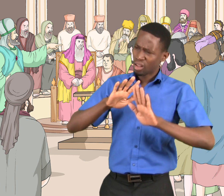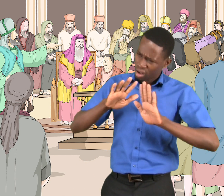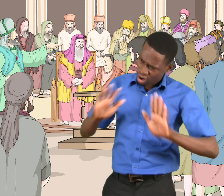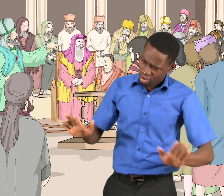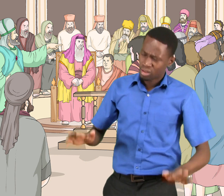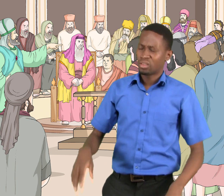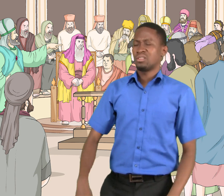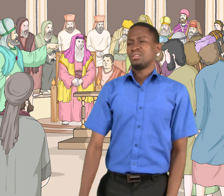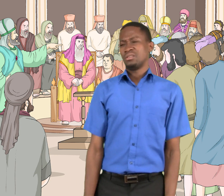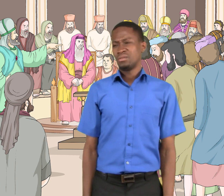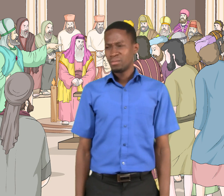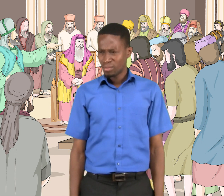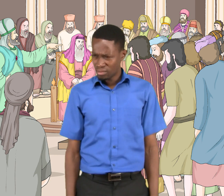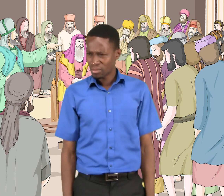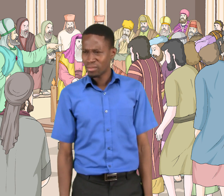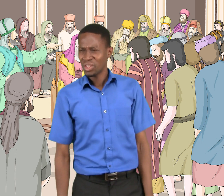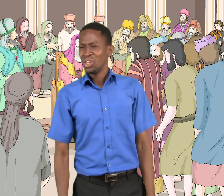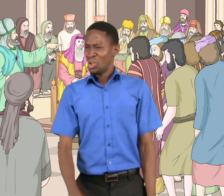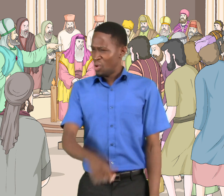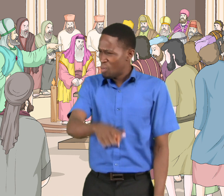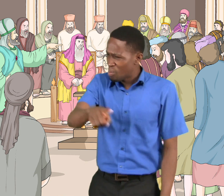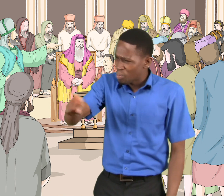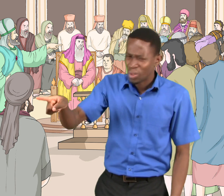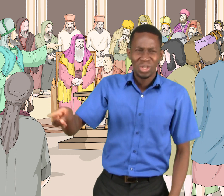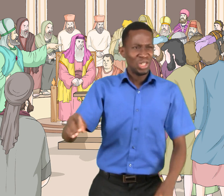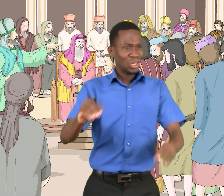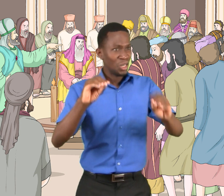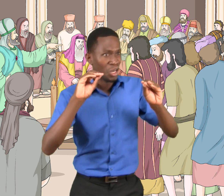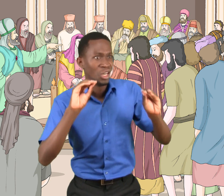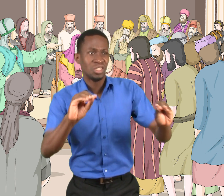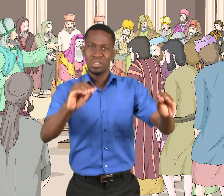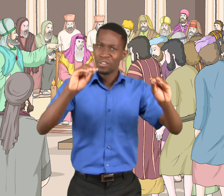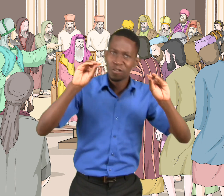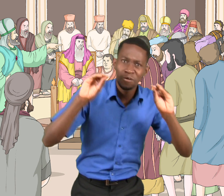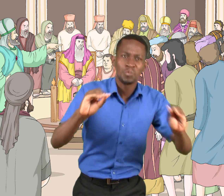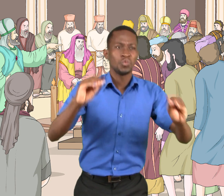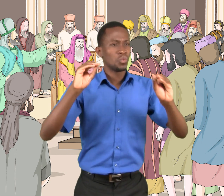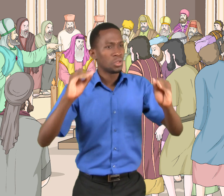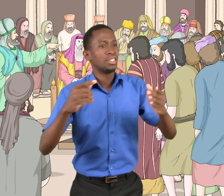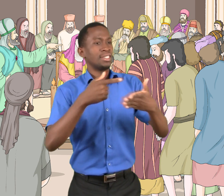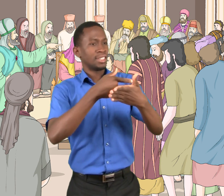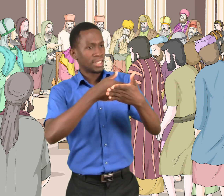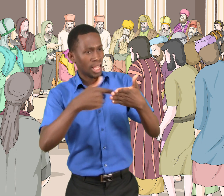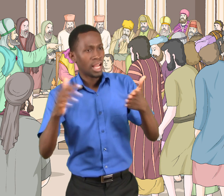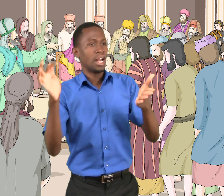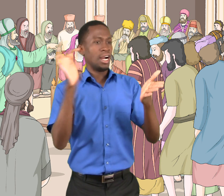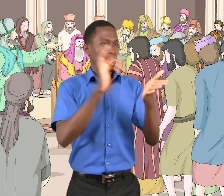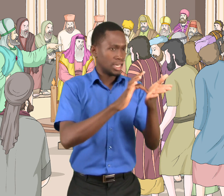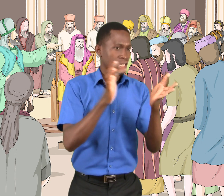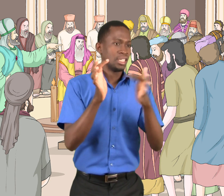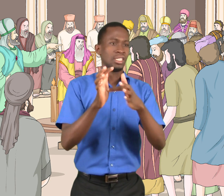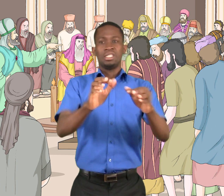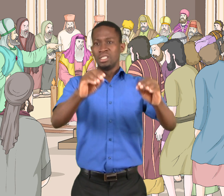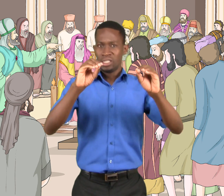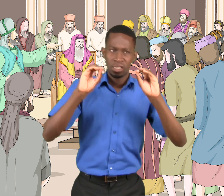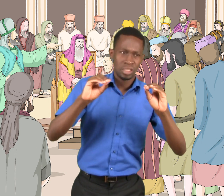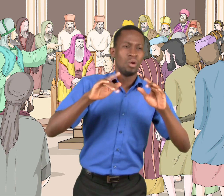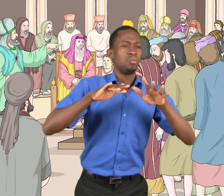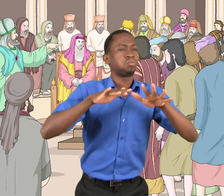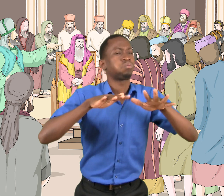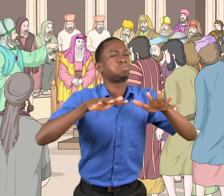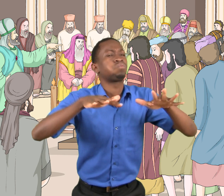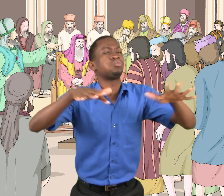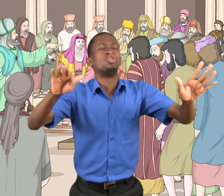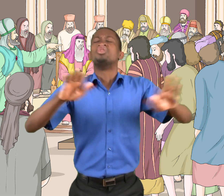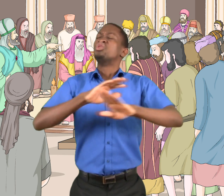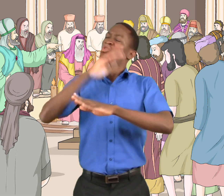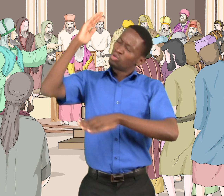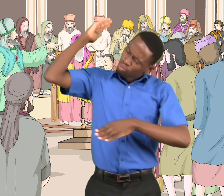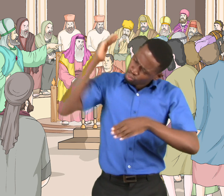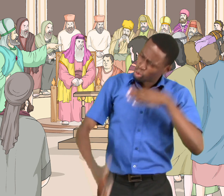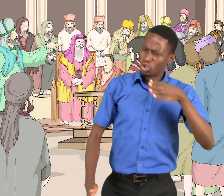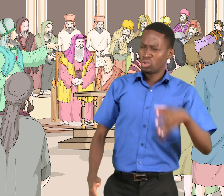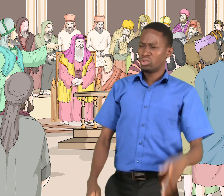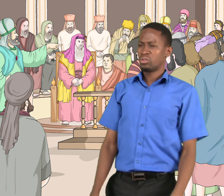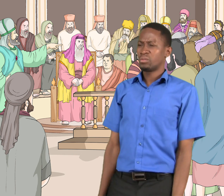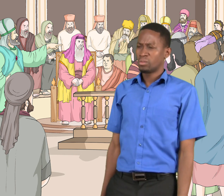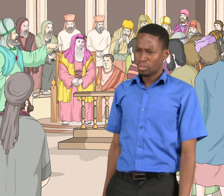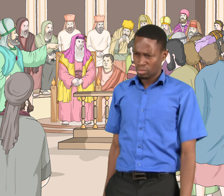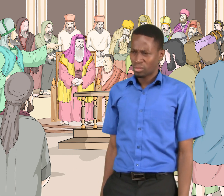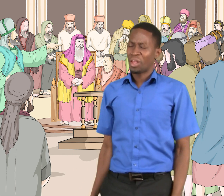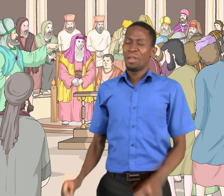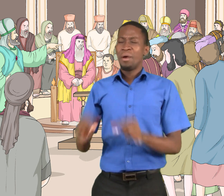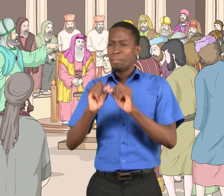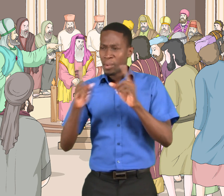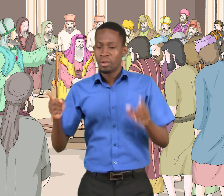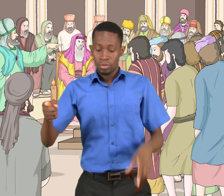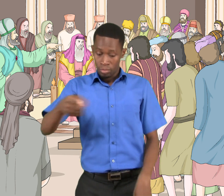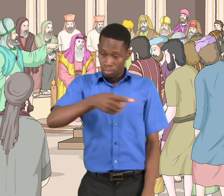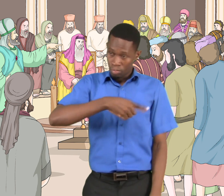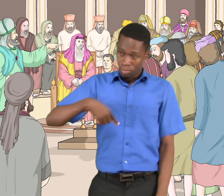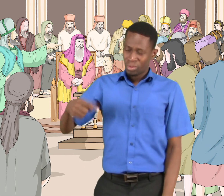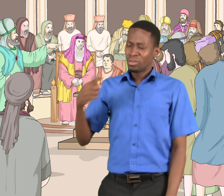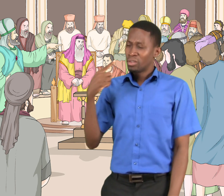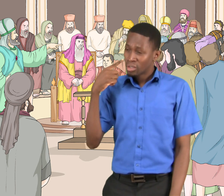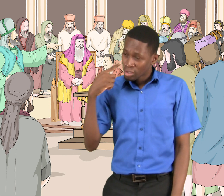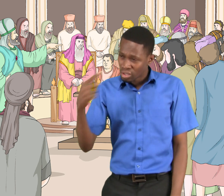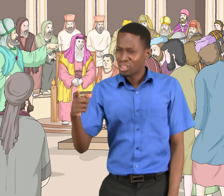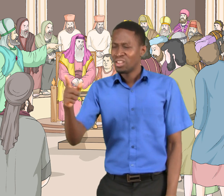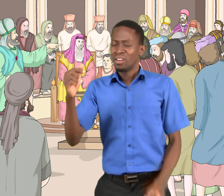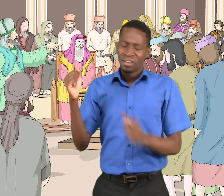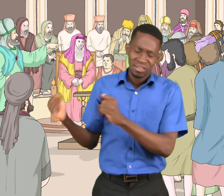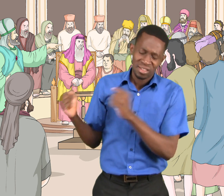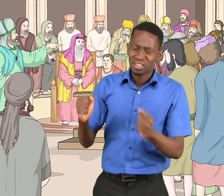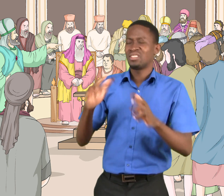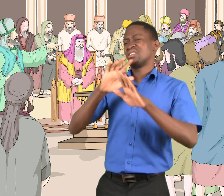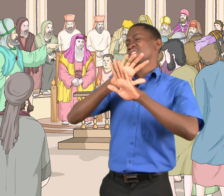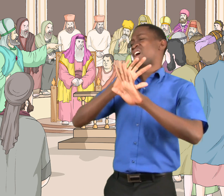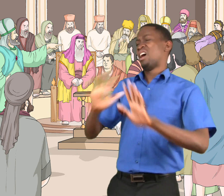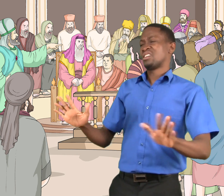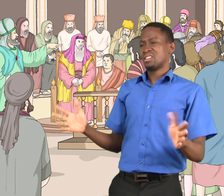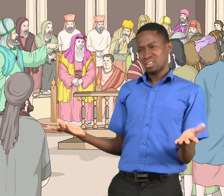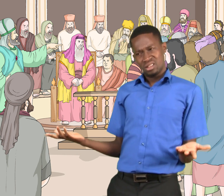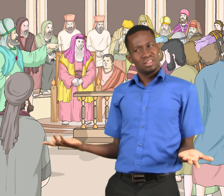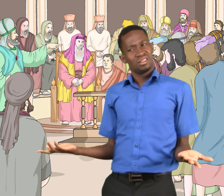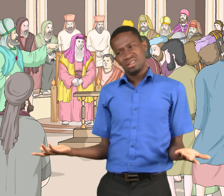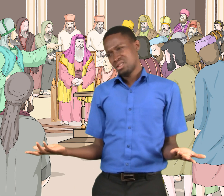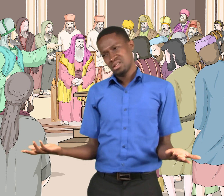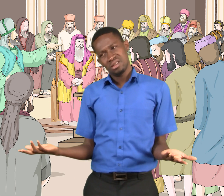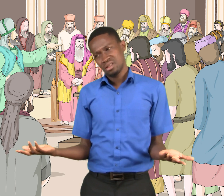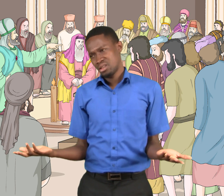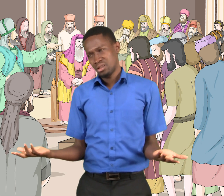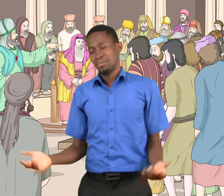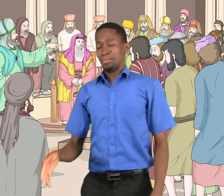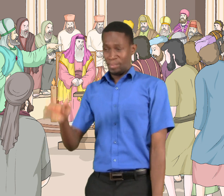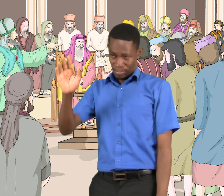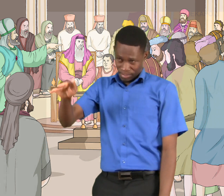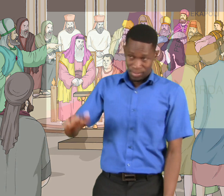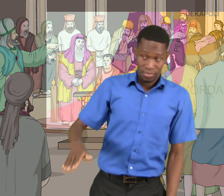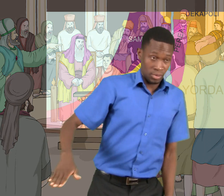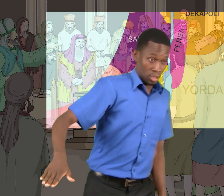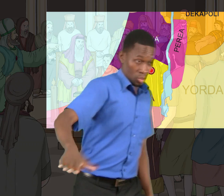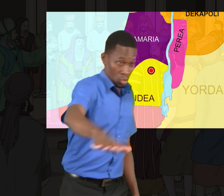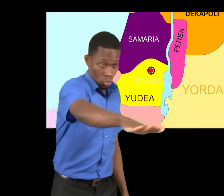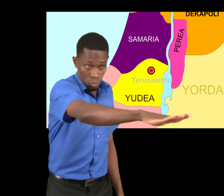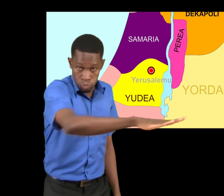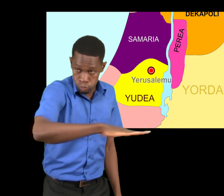“We gave you strict orders not to teach in this name,” he said.